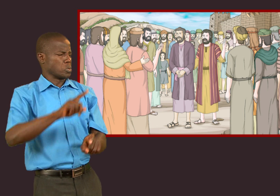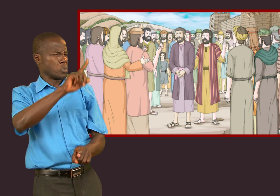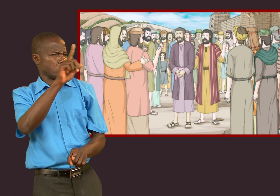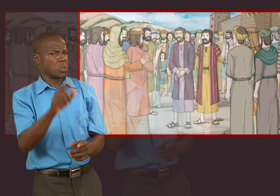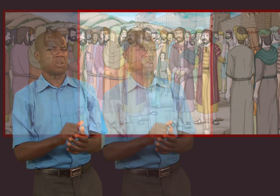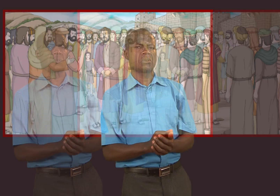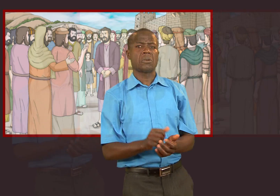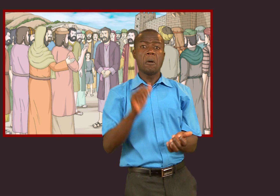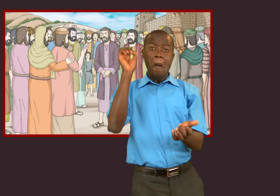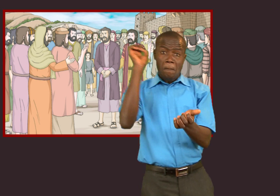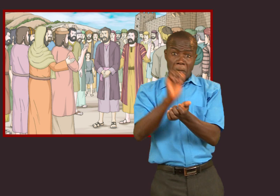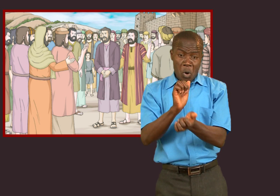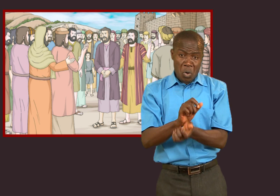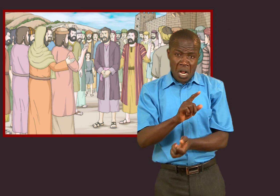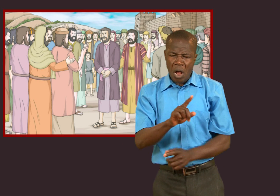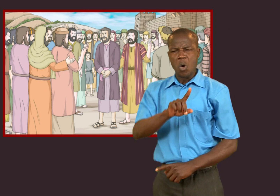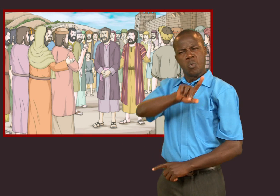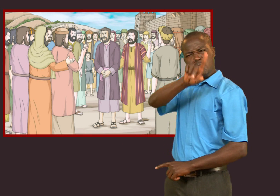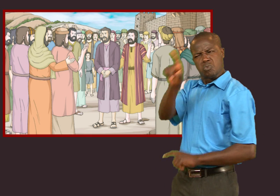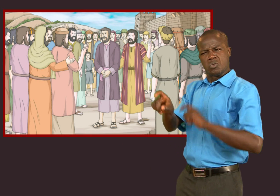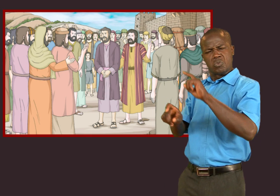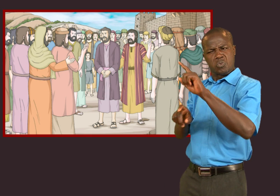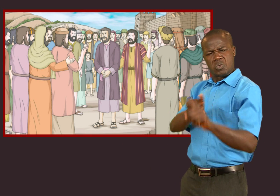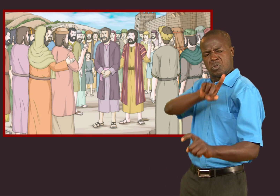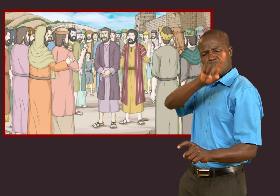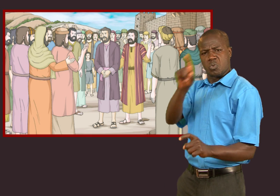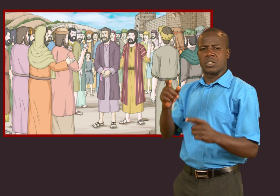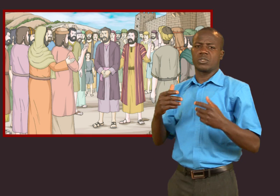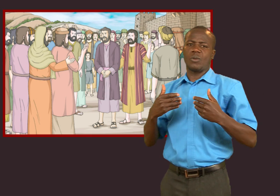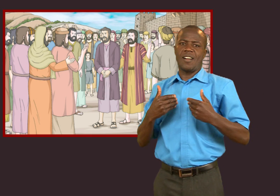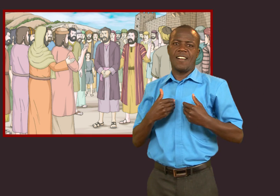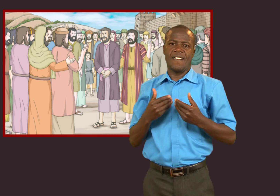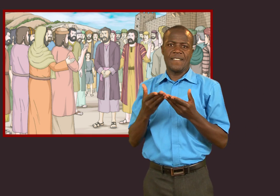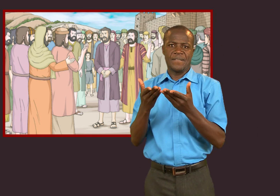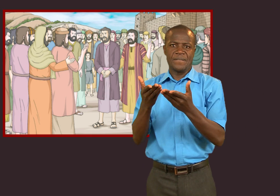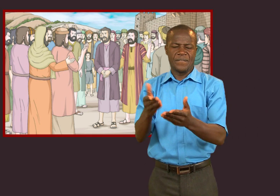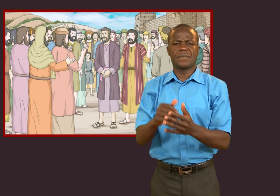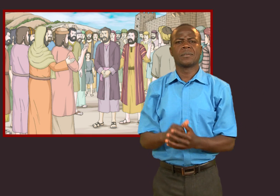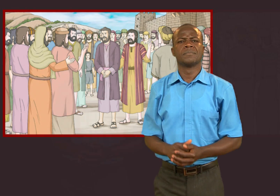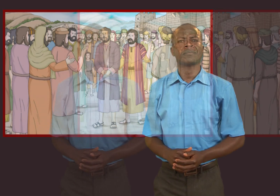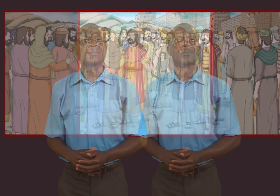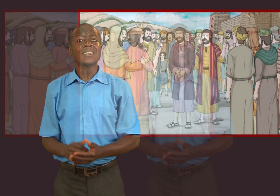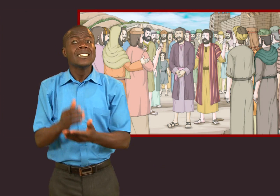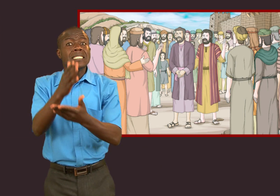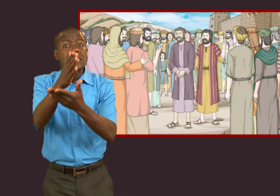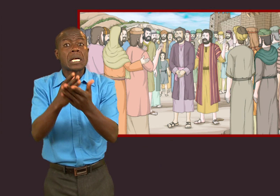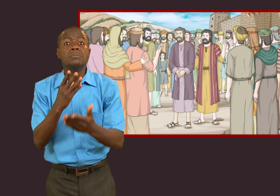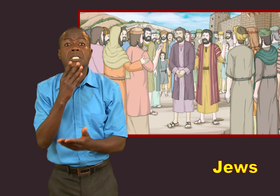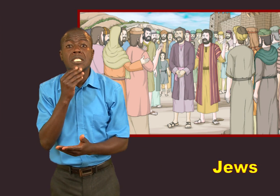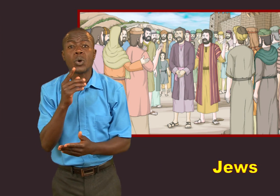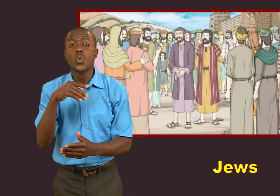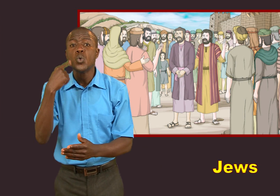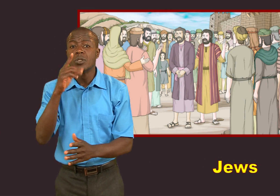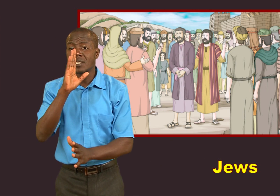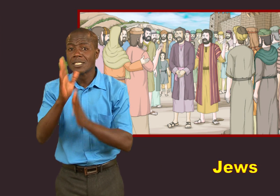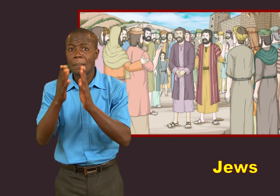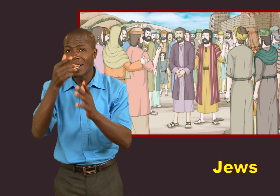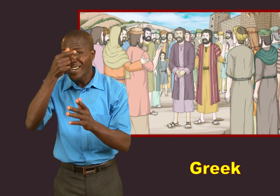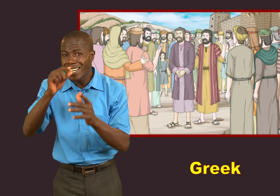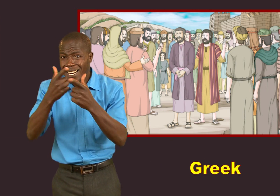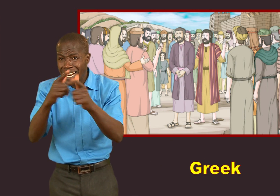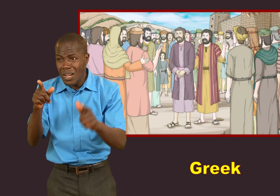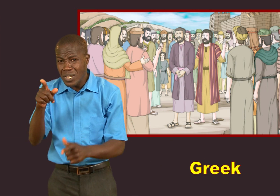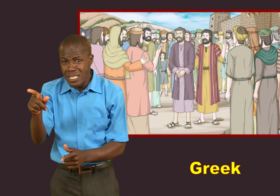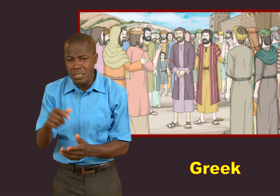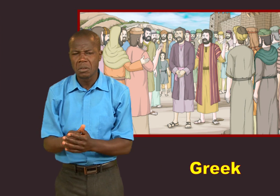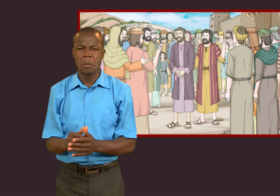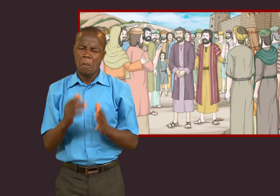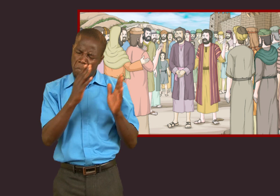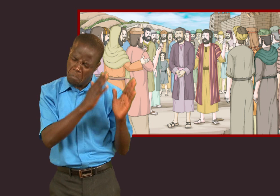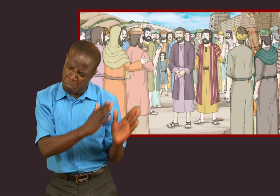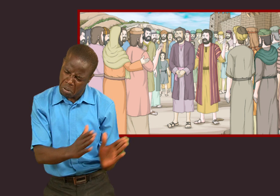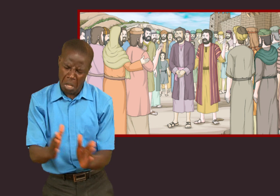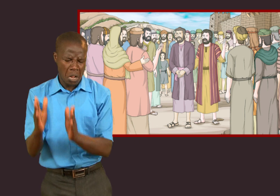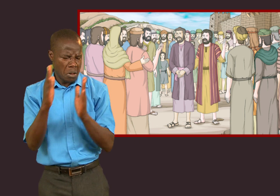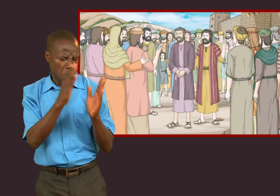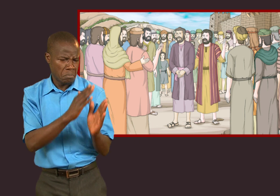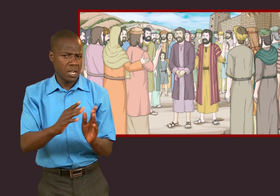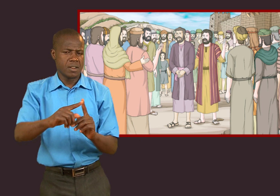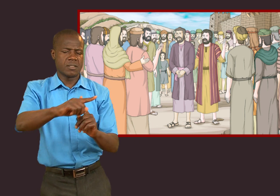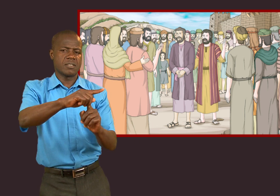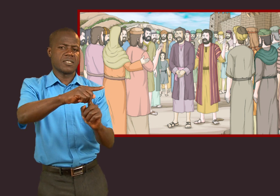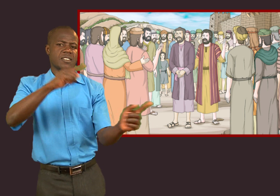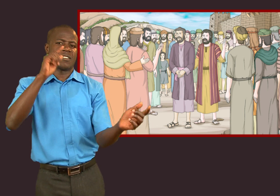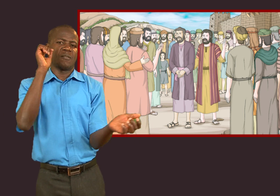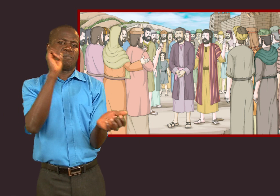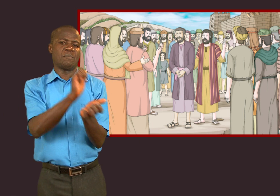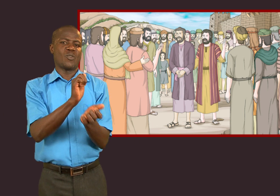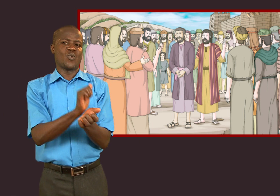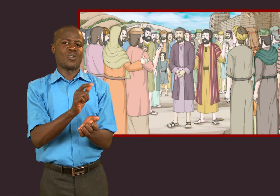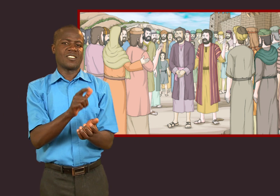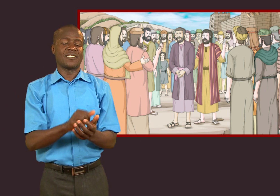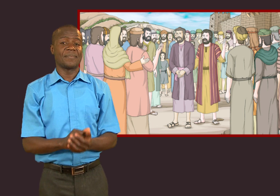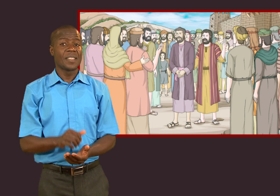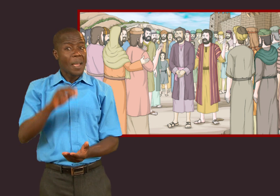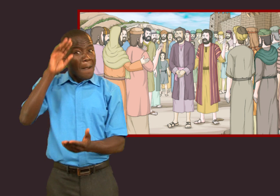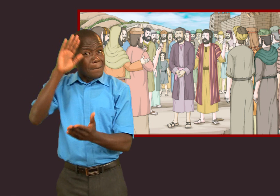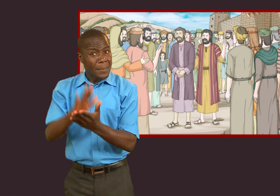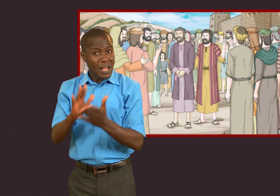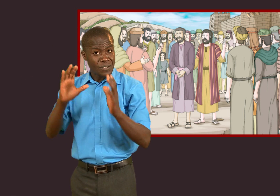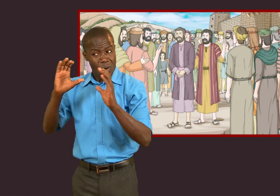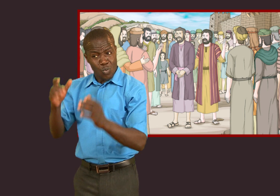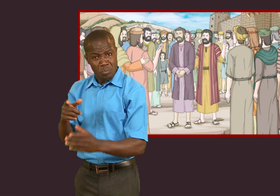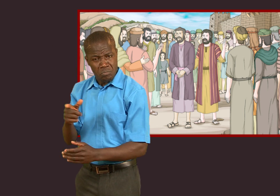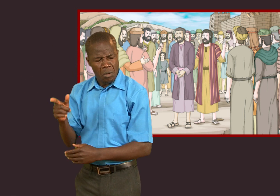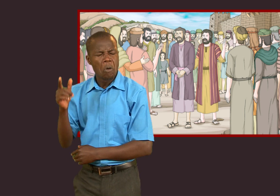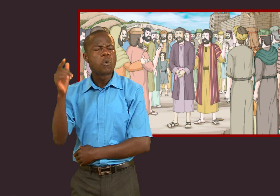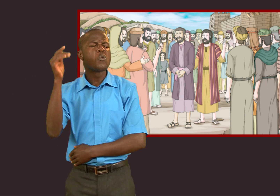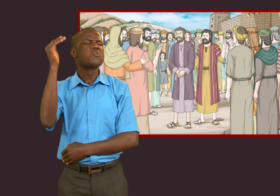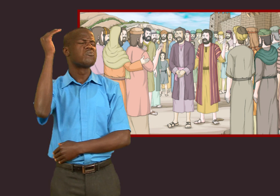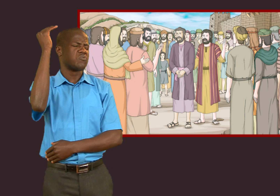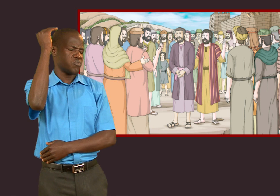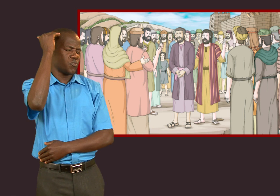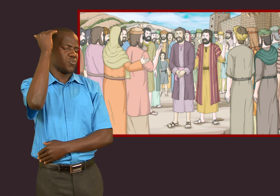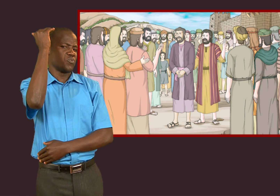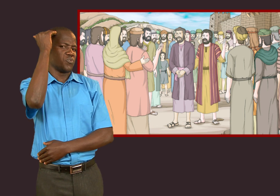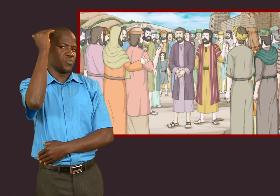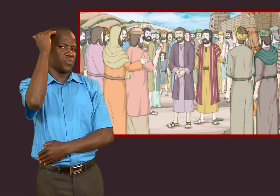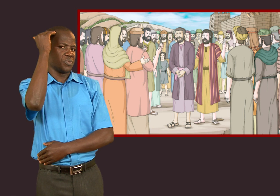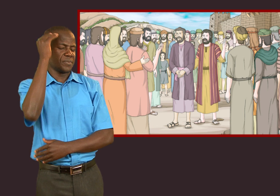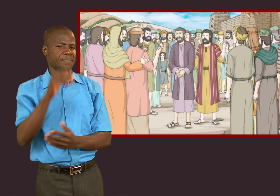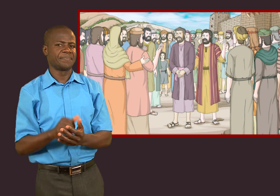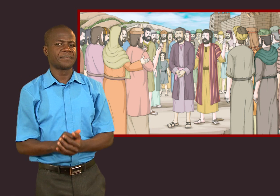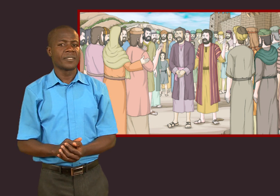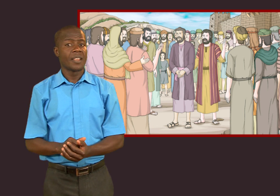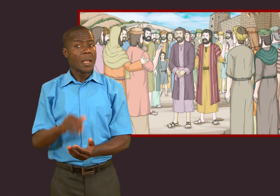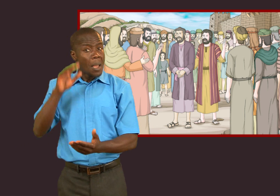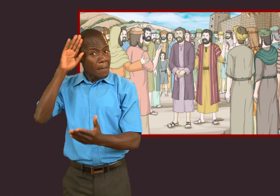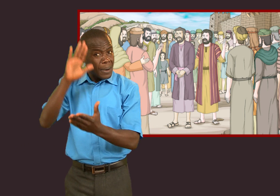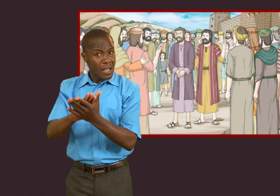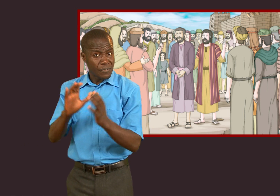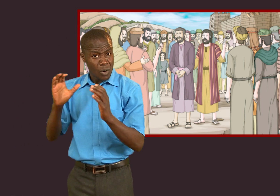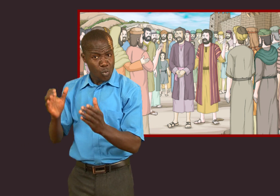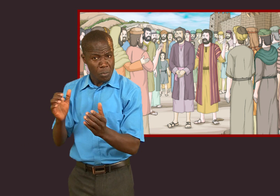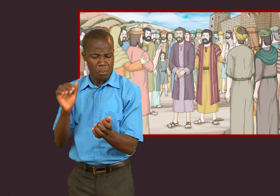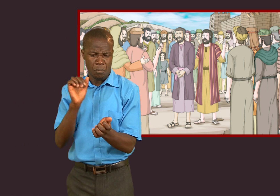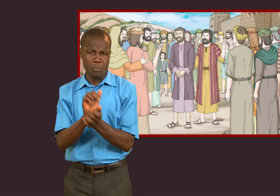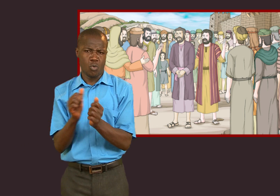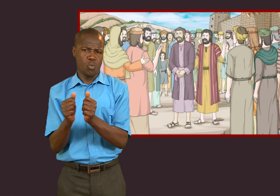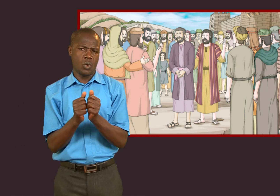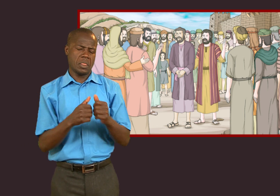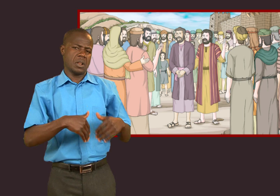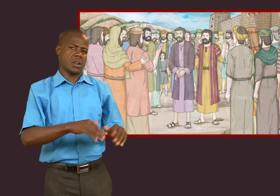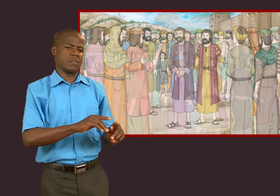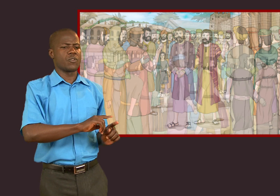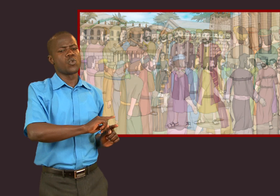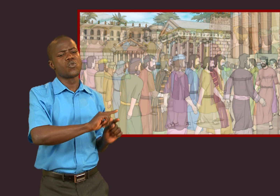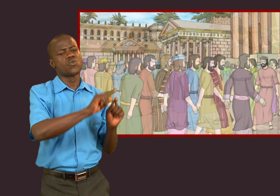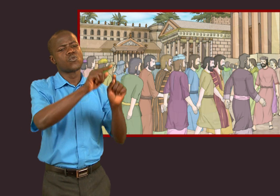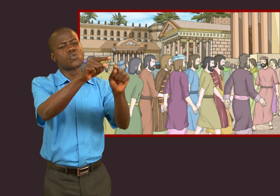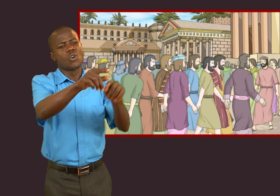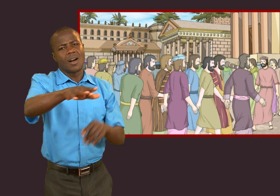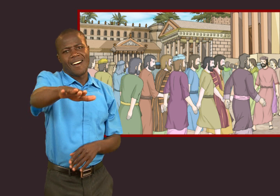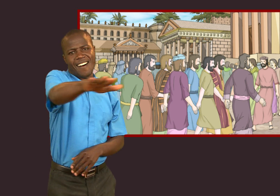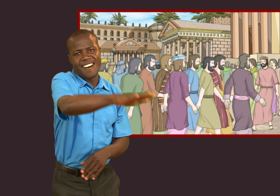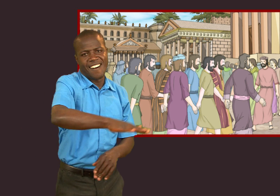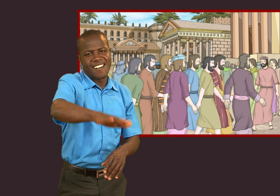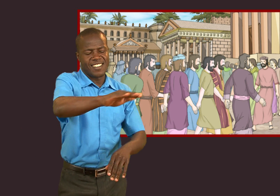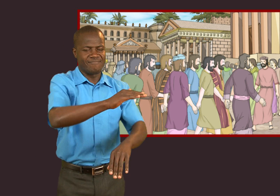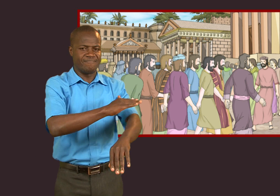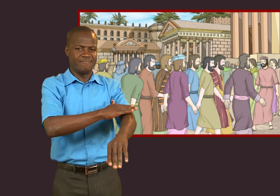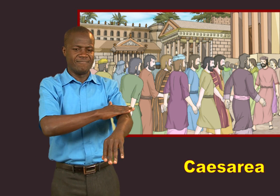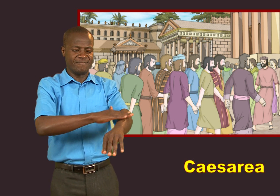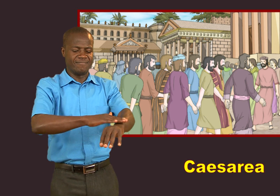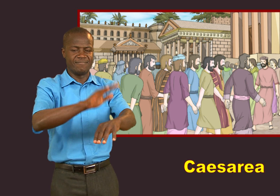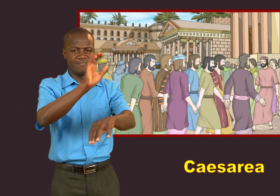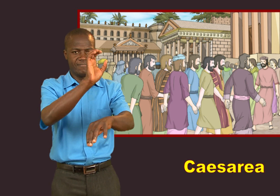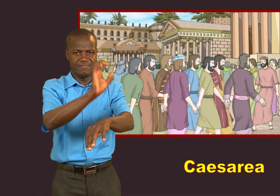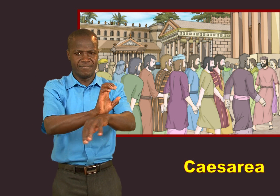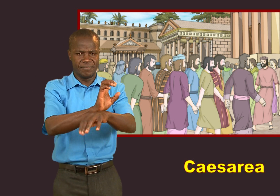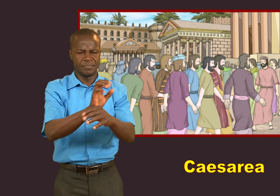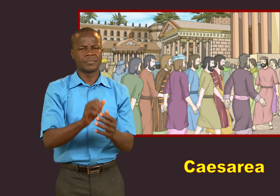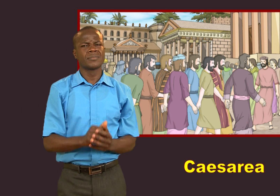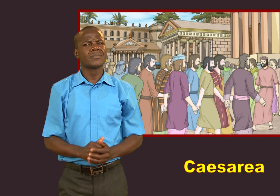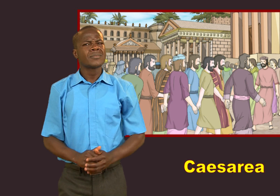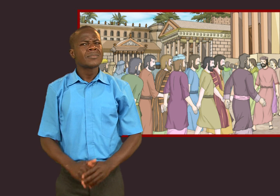He talked and debated with the Grecian Jews, but they tried to kill him.